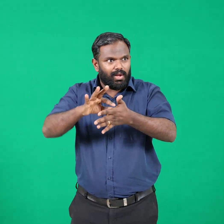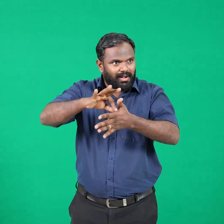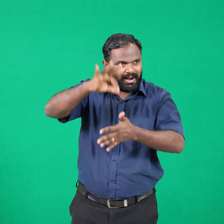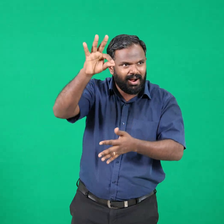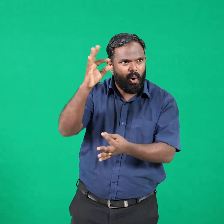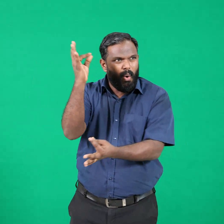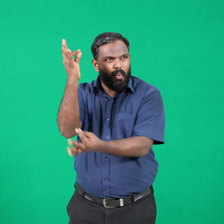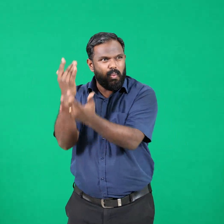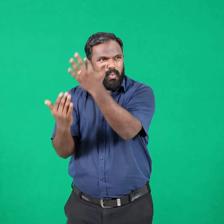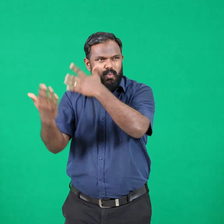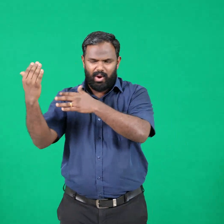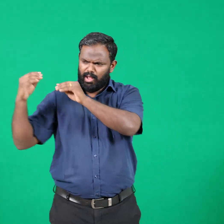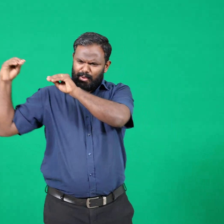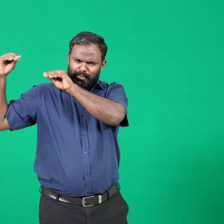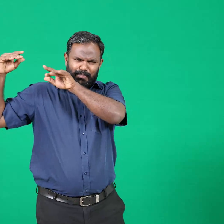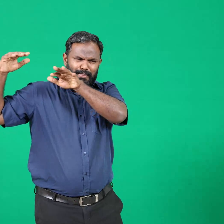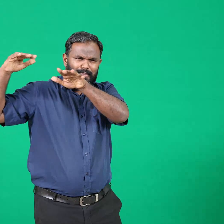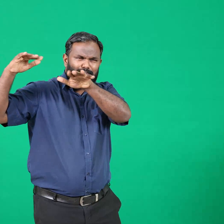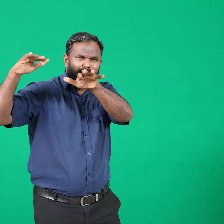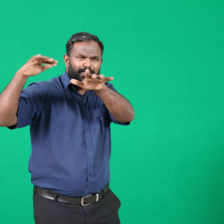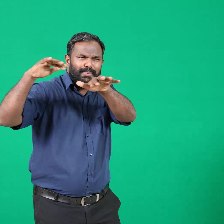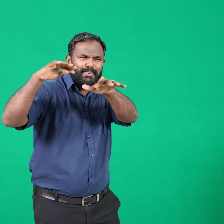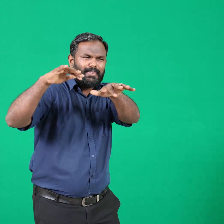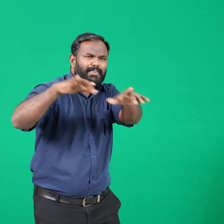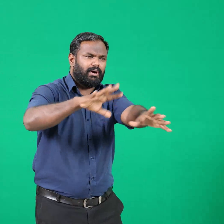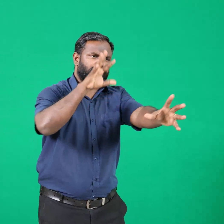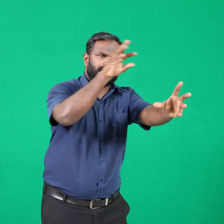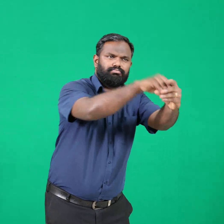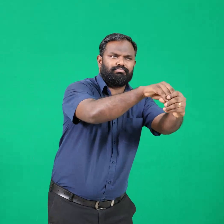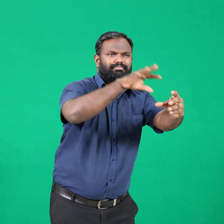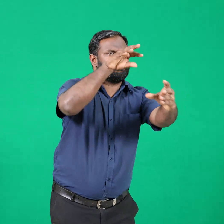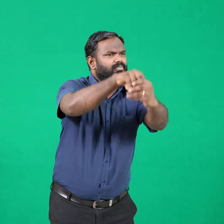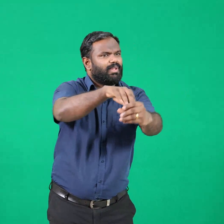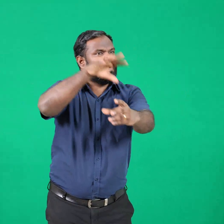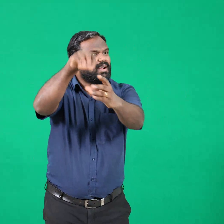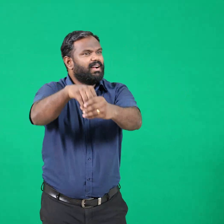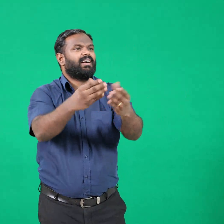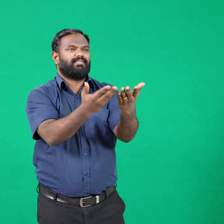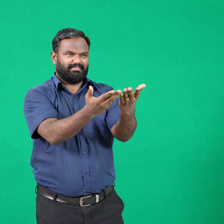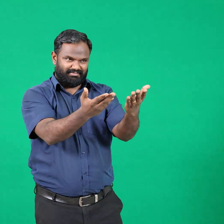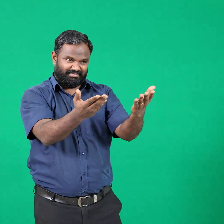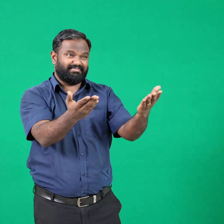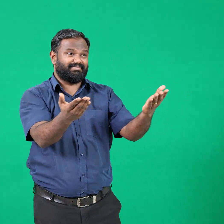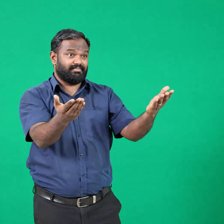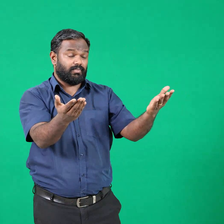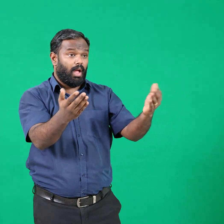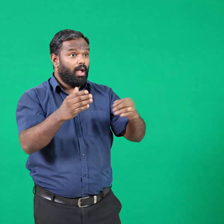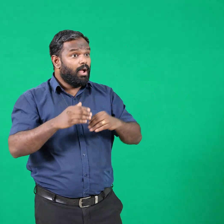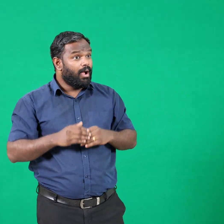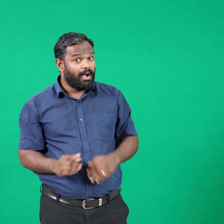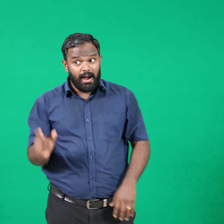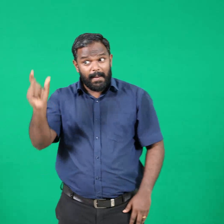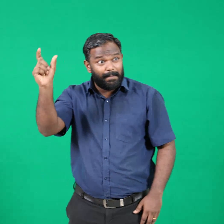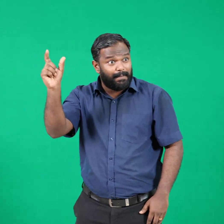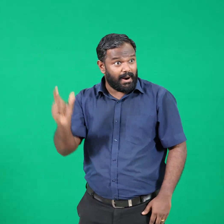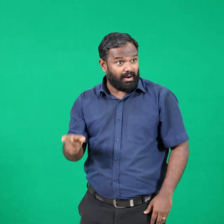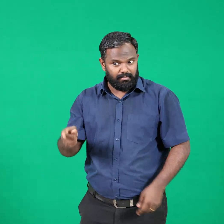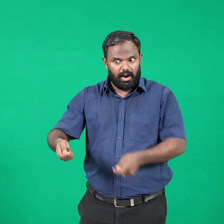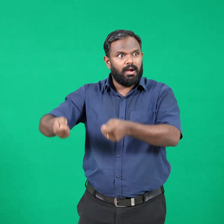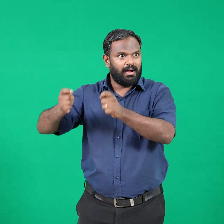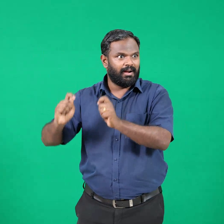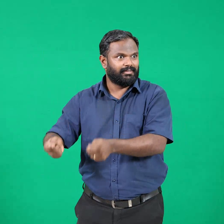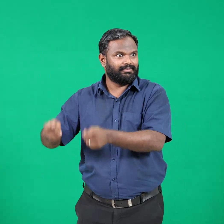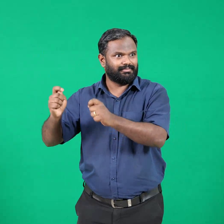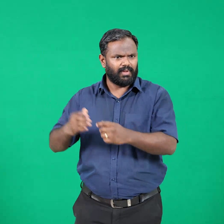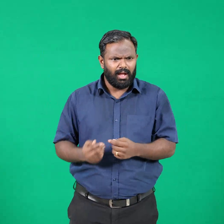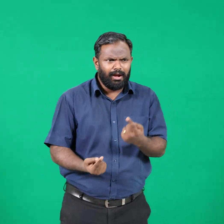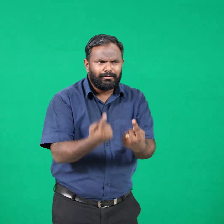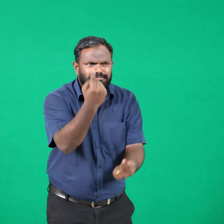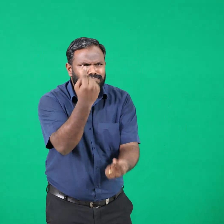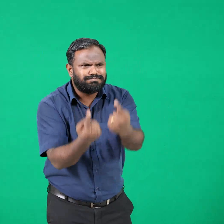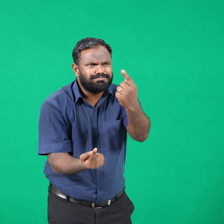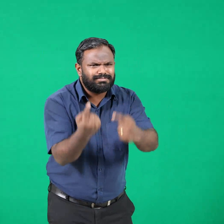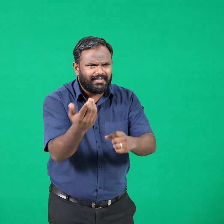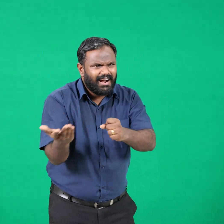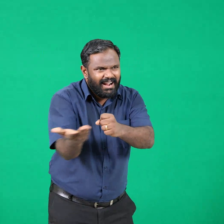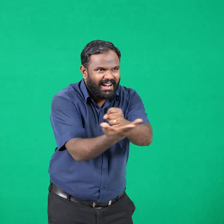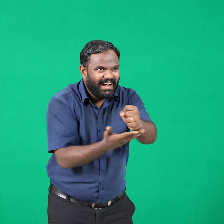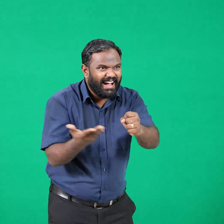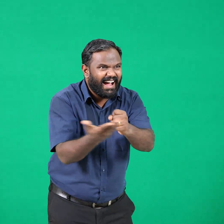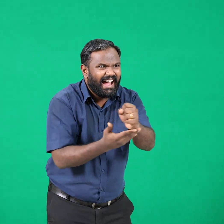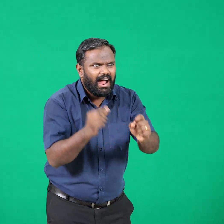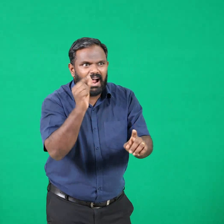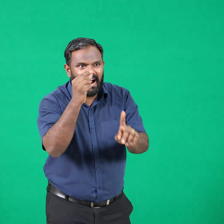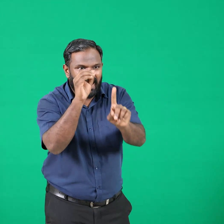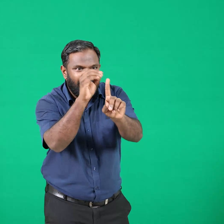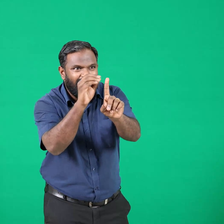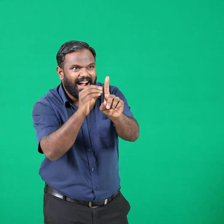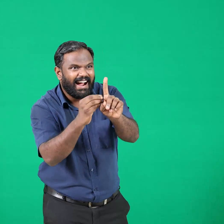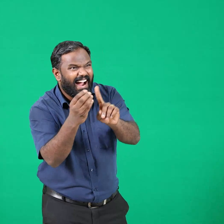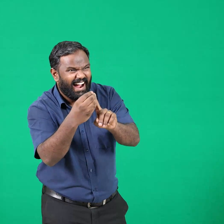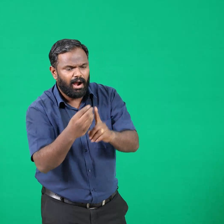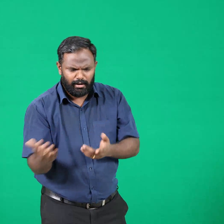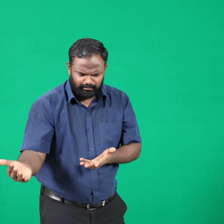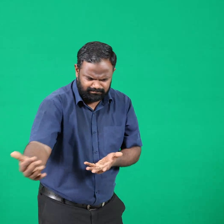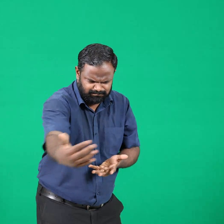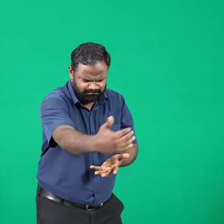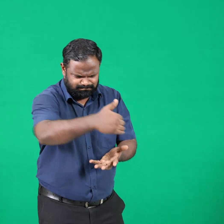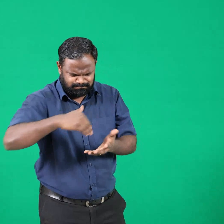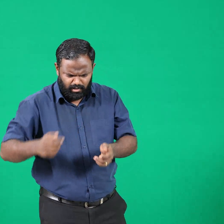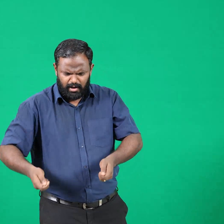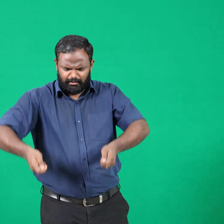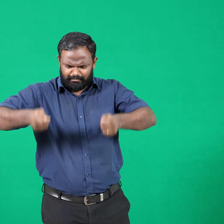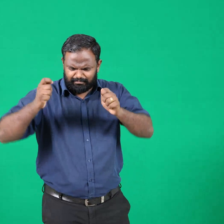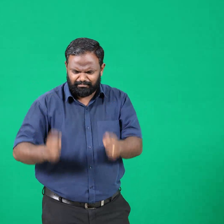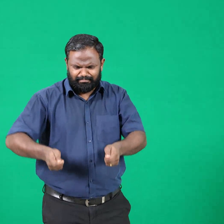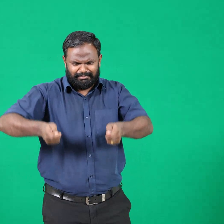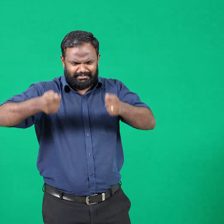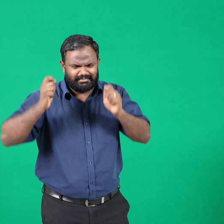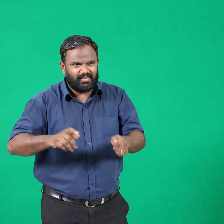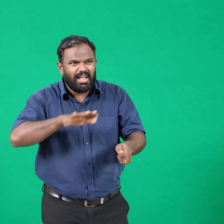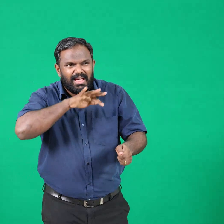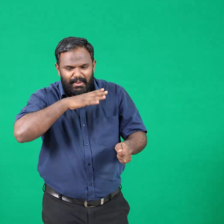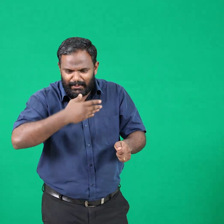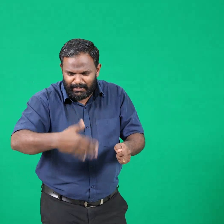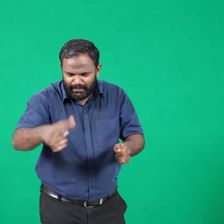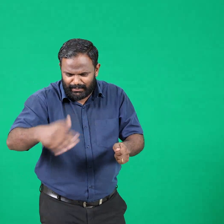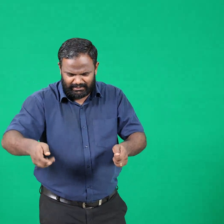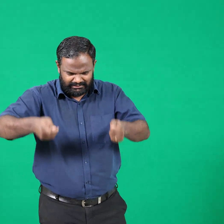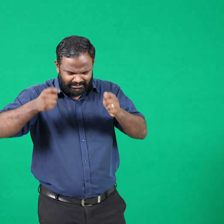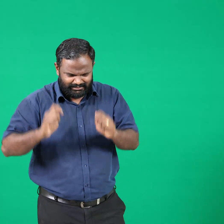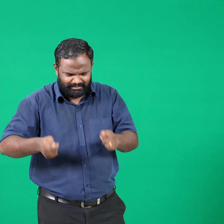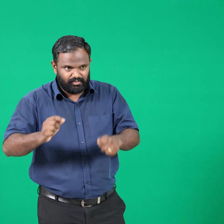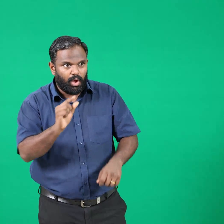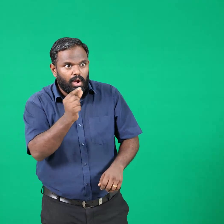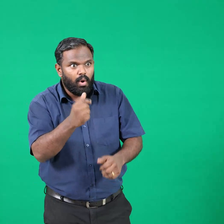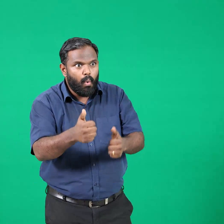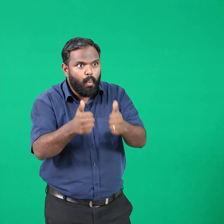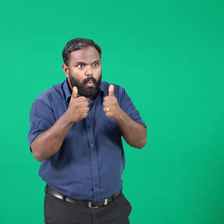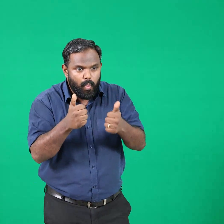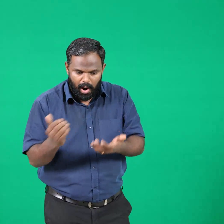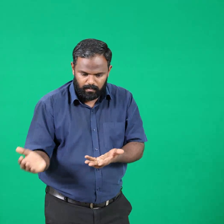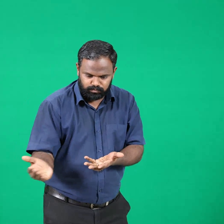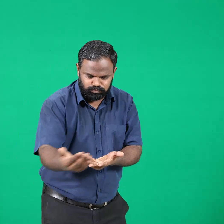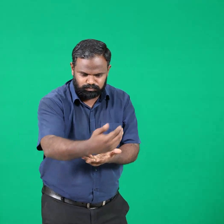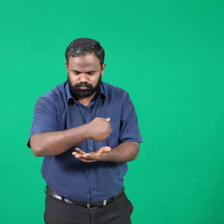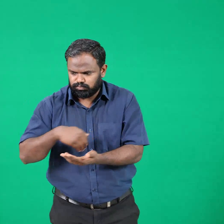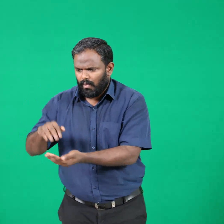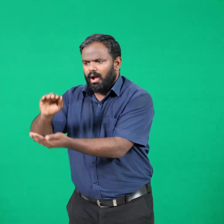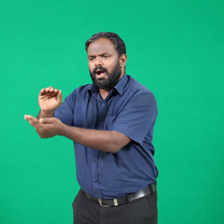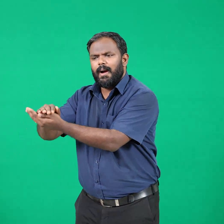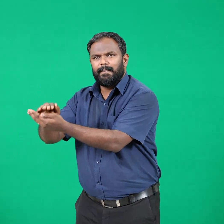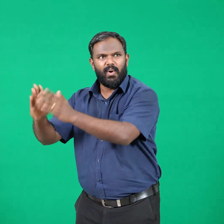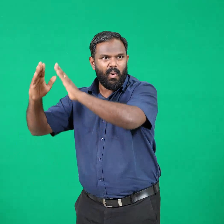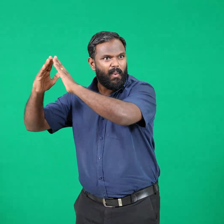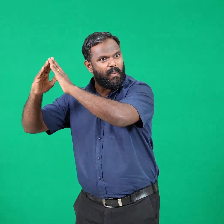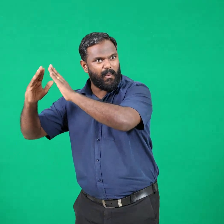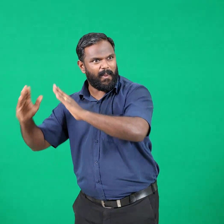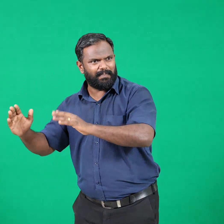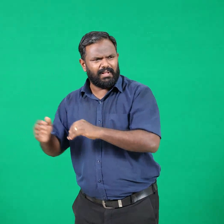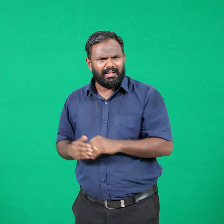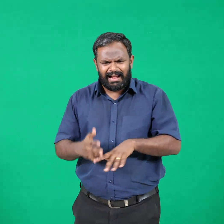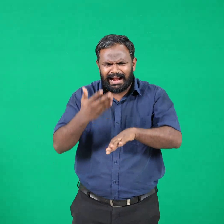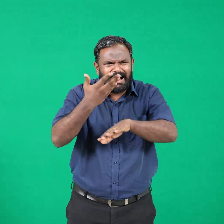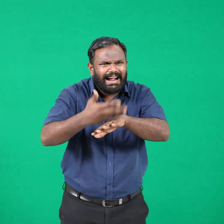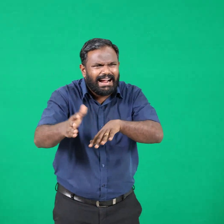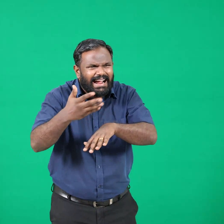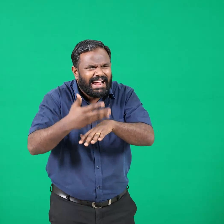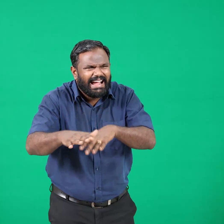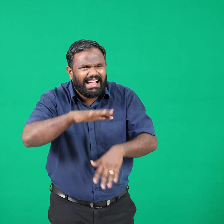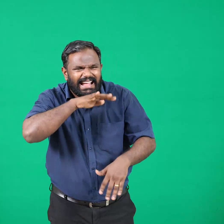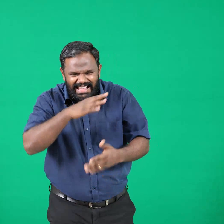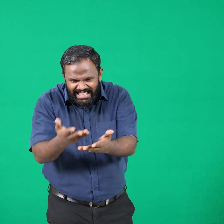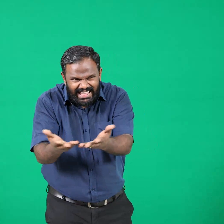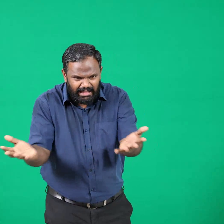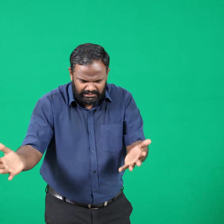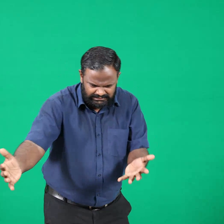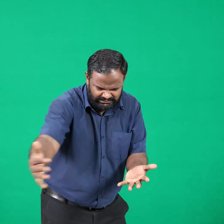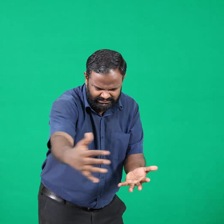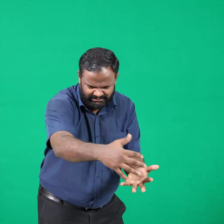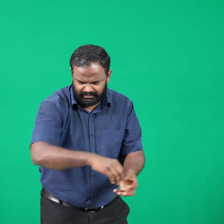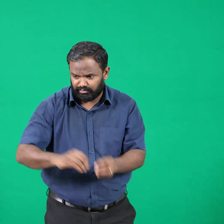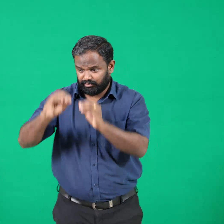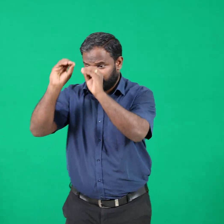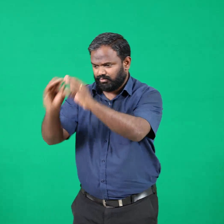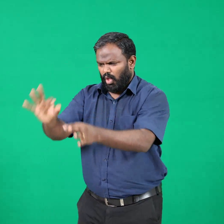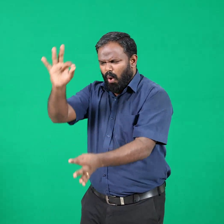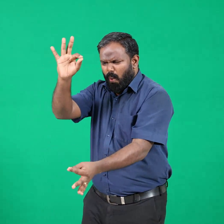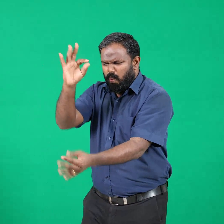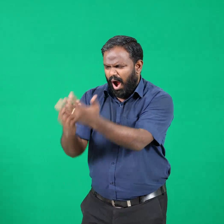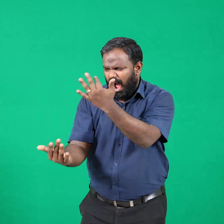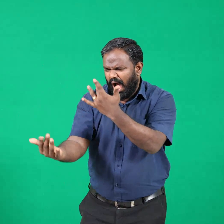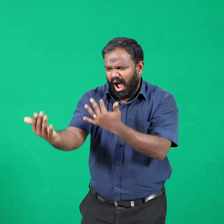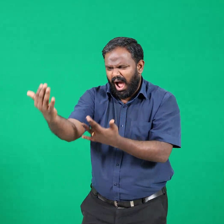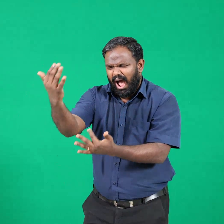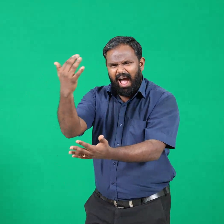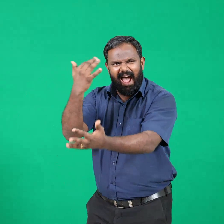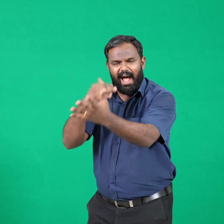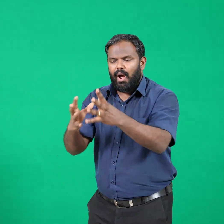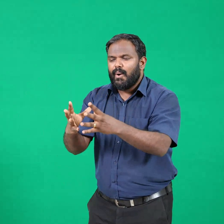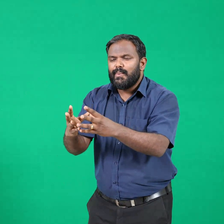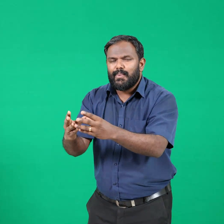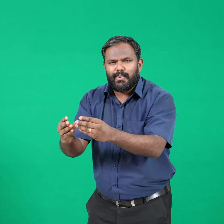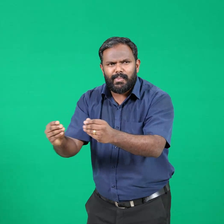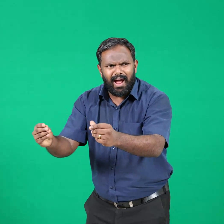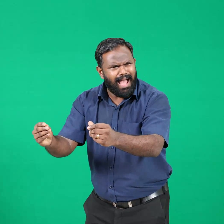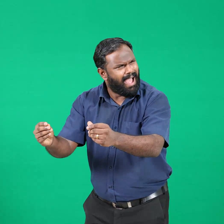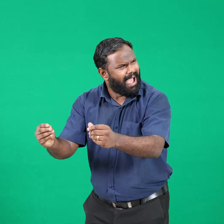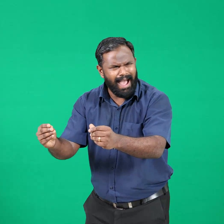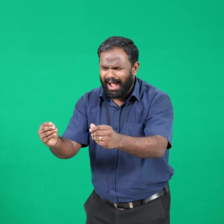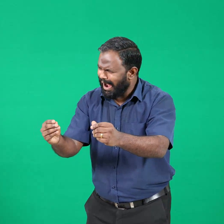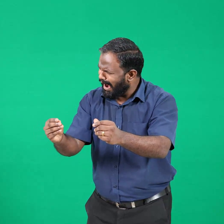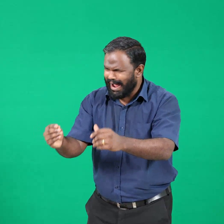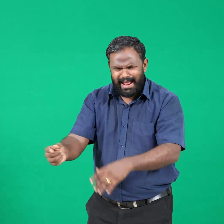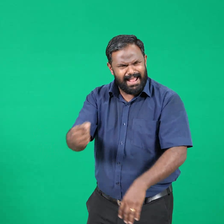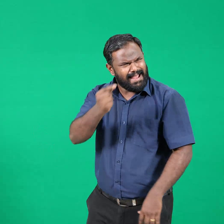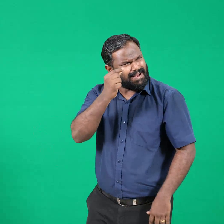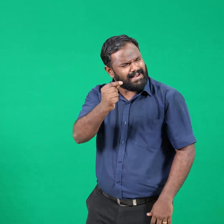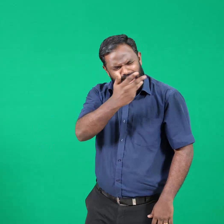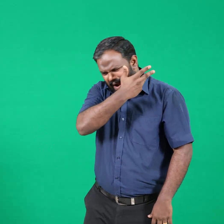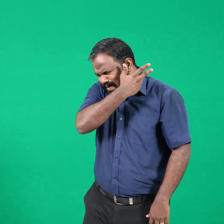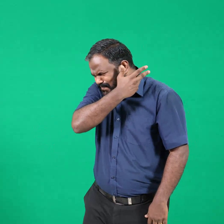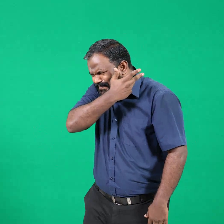His winnowing fork is in His hand to clear His threshing floor and to gather His wheat into the barn;